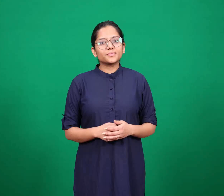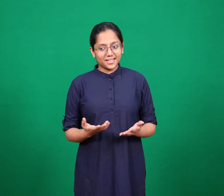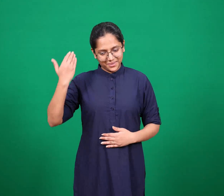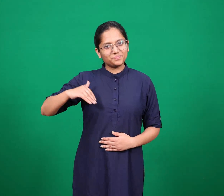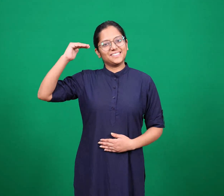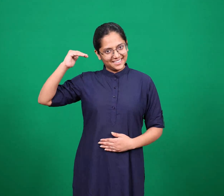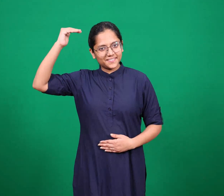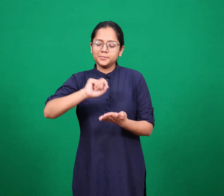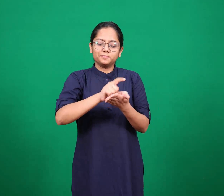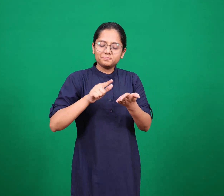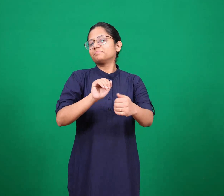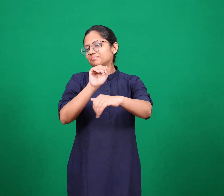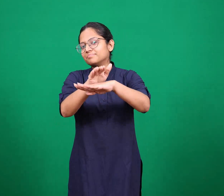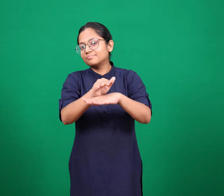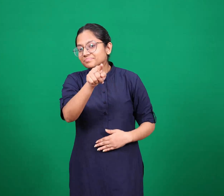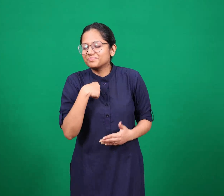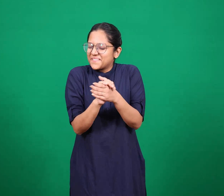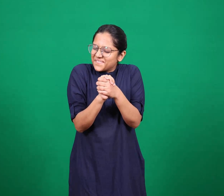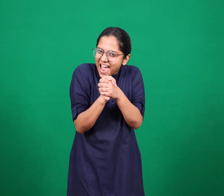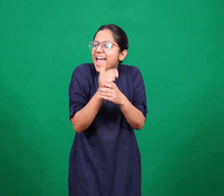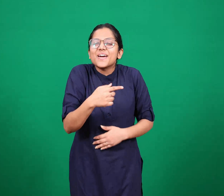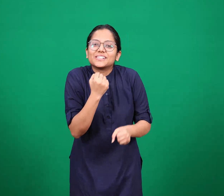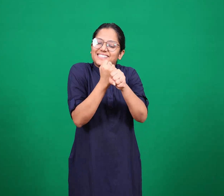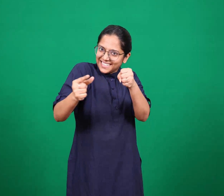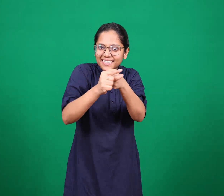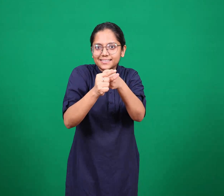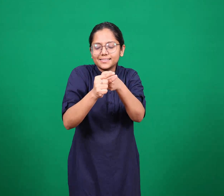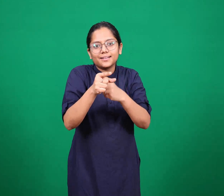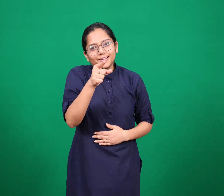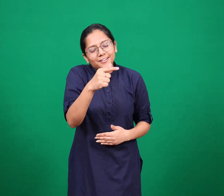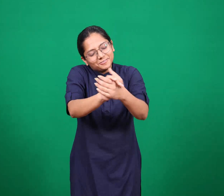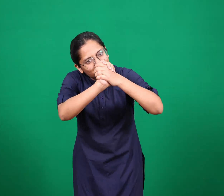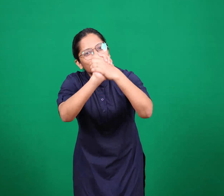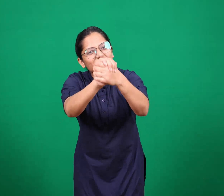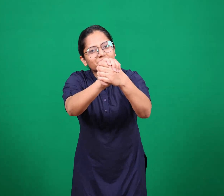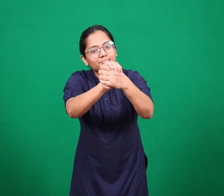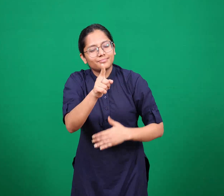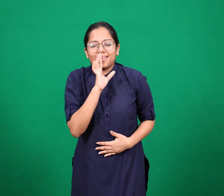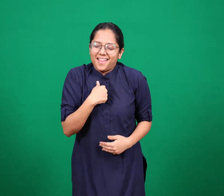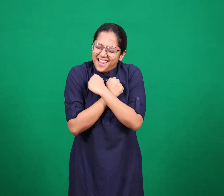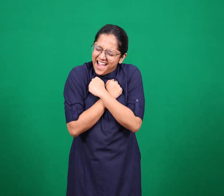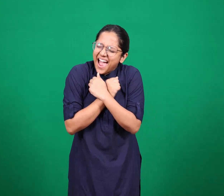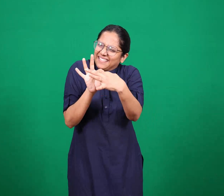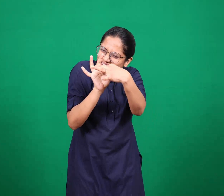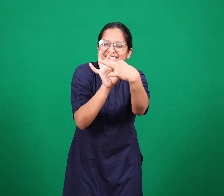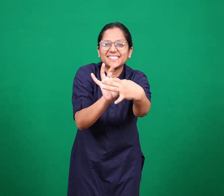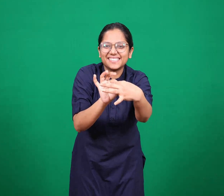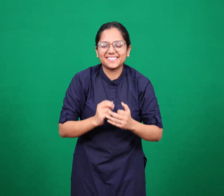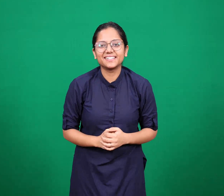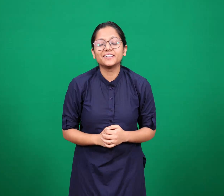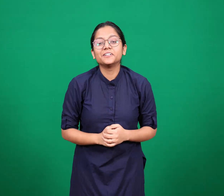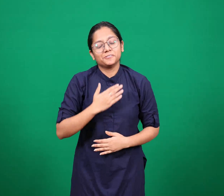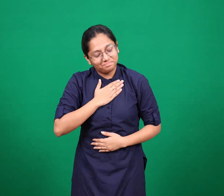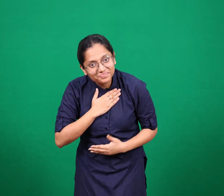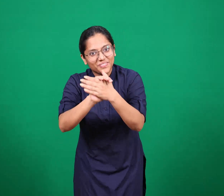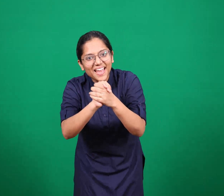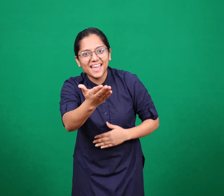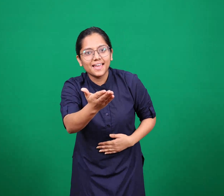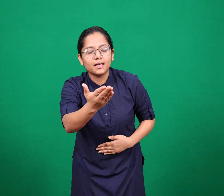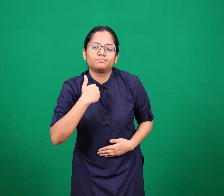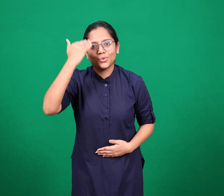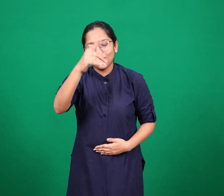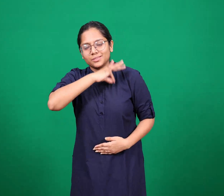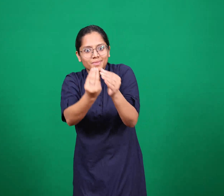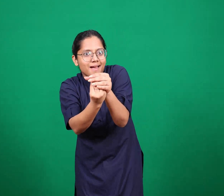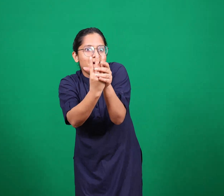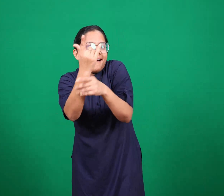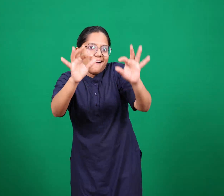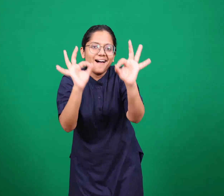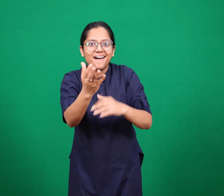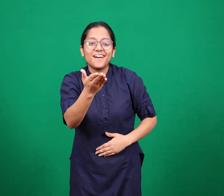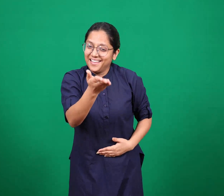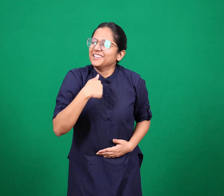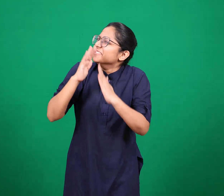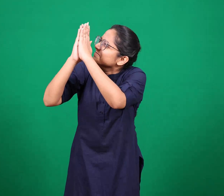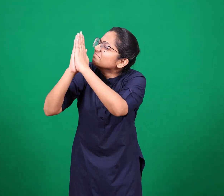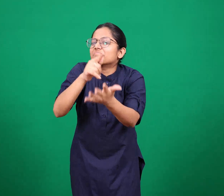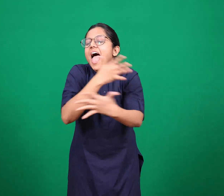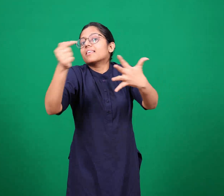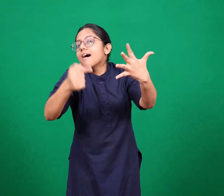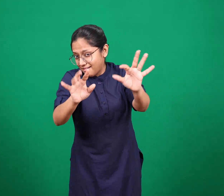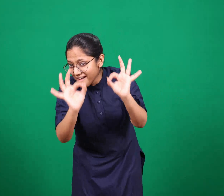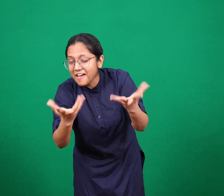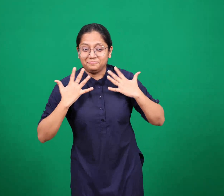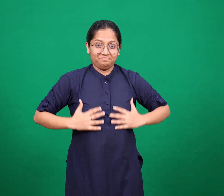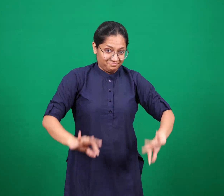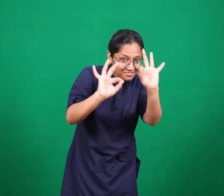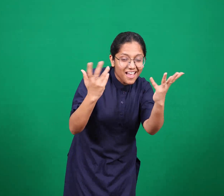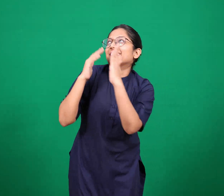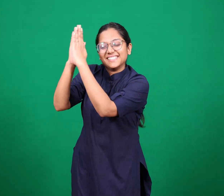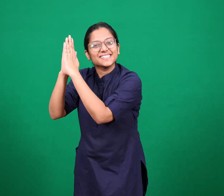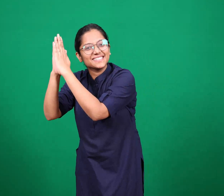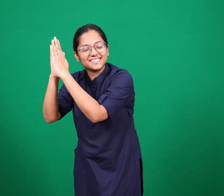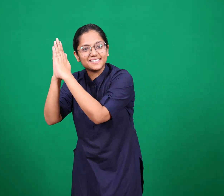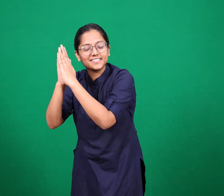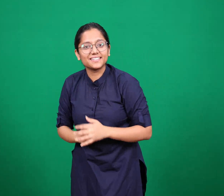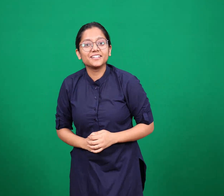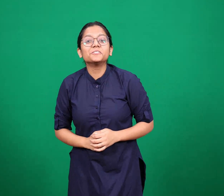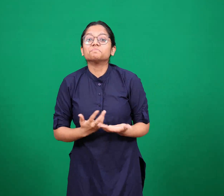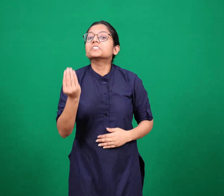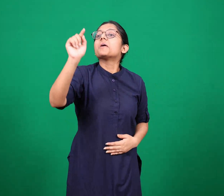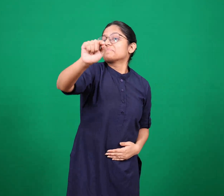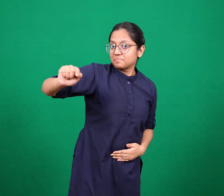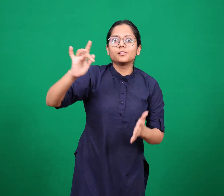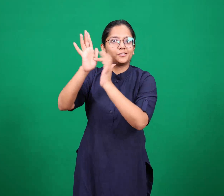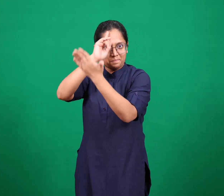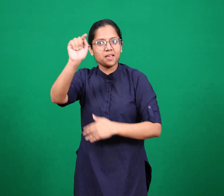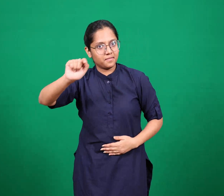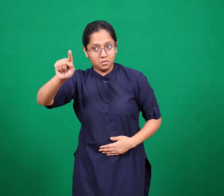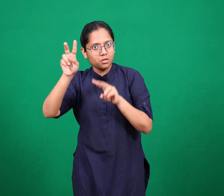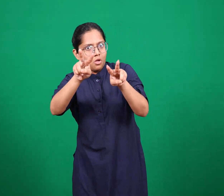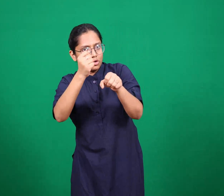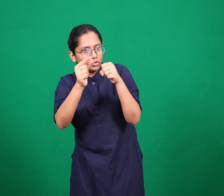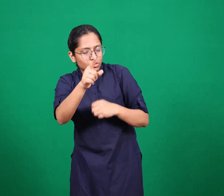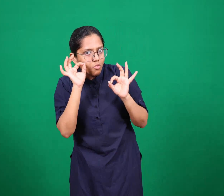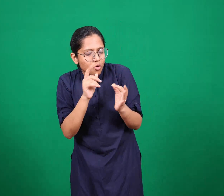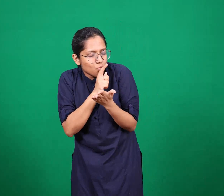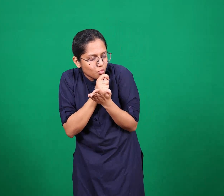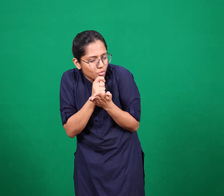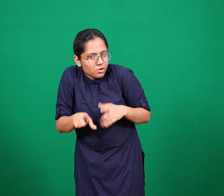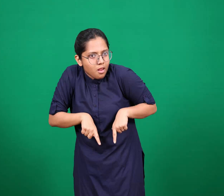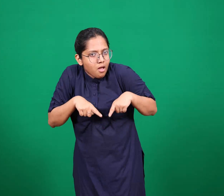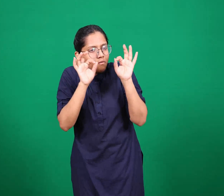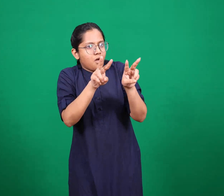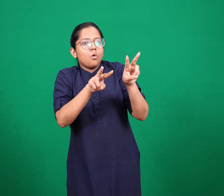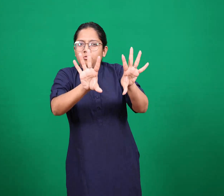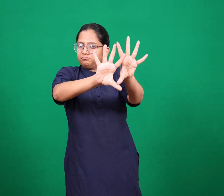The elder, To the beloved Gaius, whom I love in the truth: Beloved, I pray that in every way you may prosper and enjoy good health, as your soul also prospers.